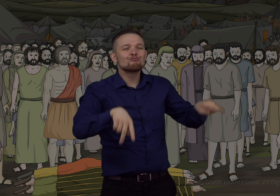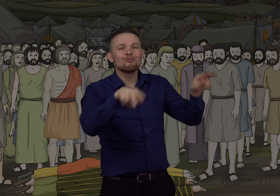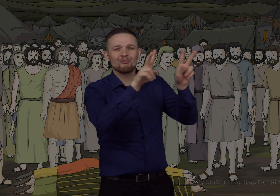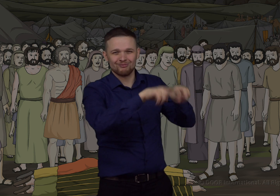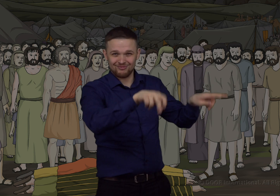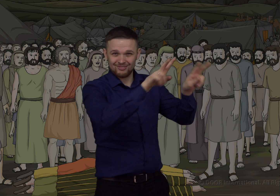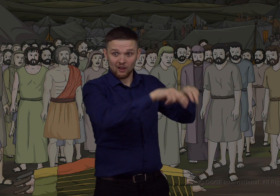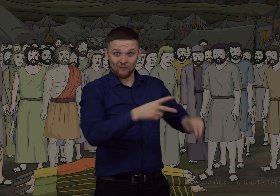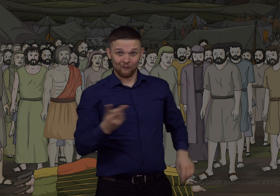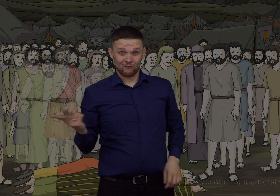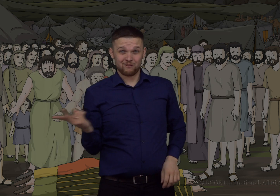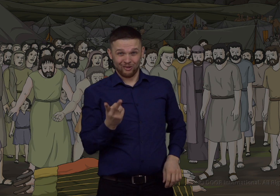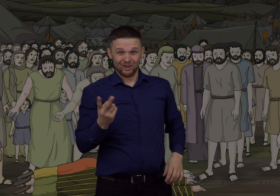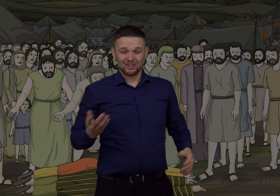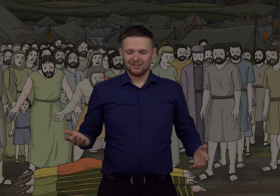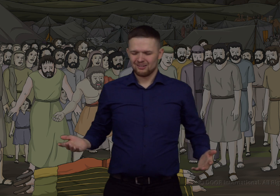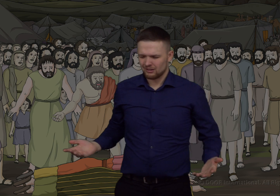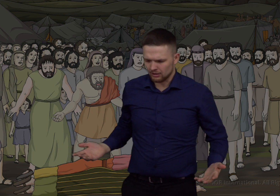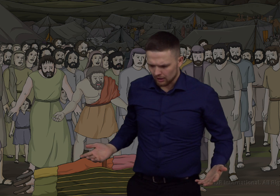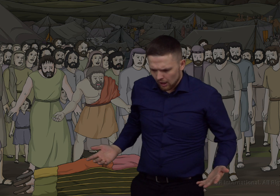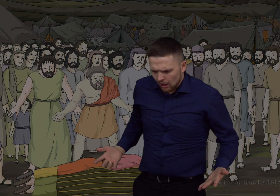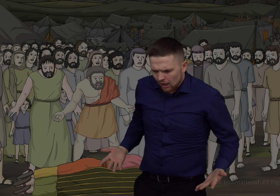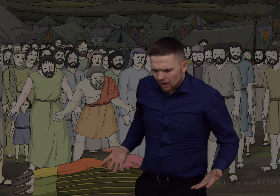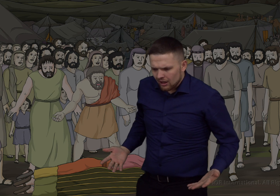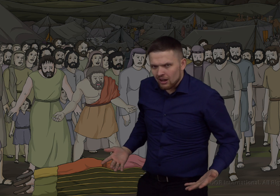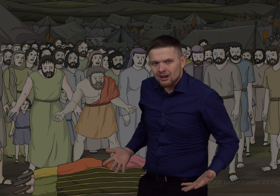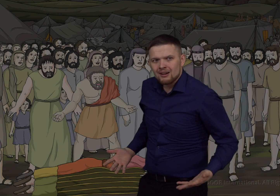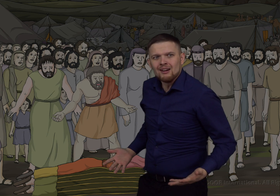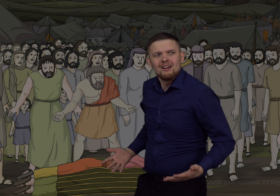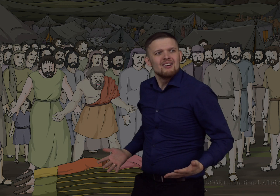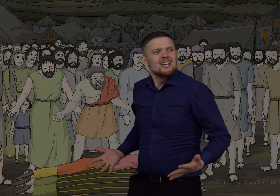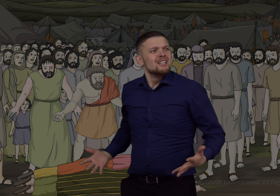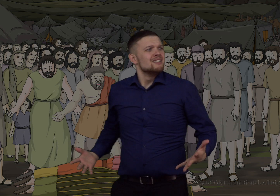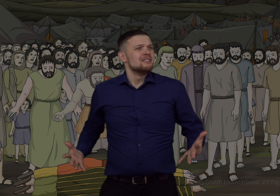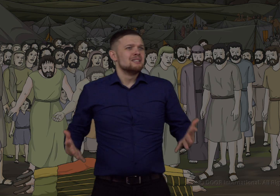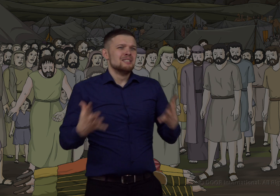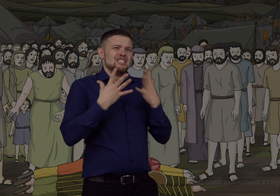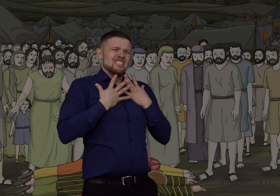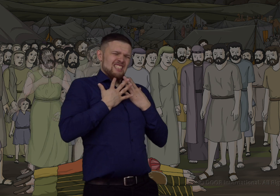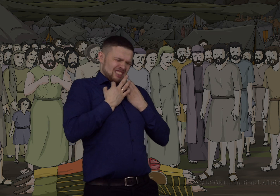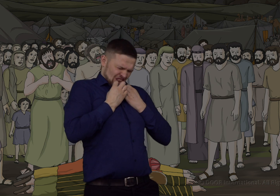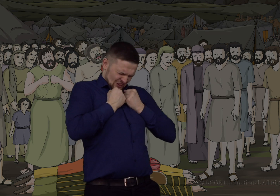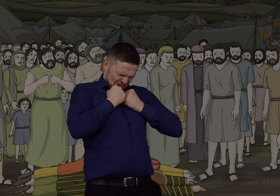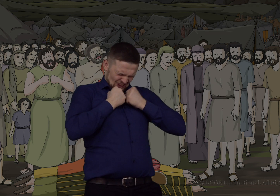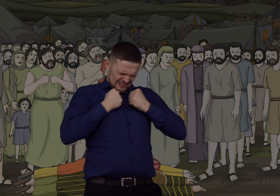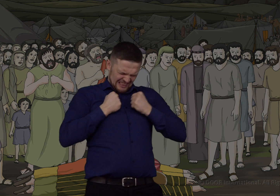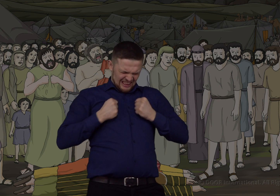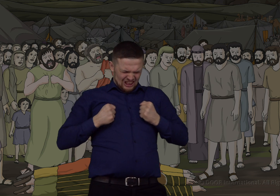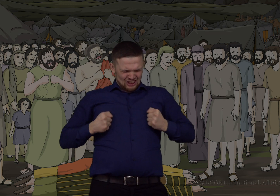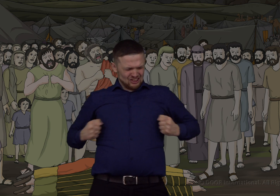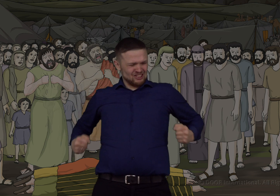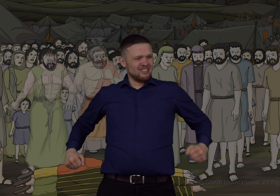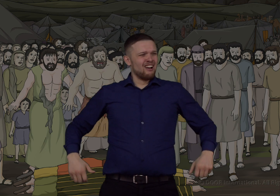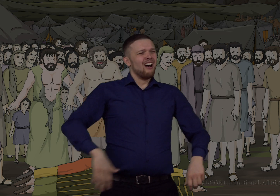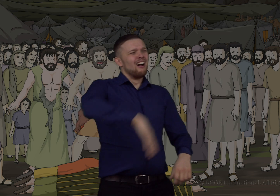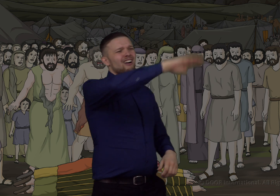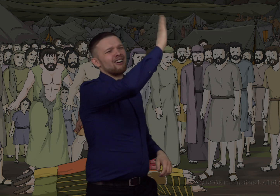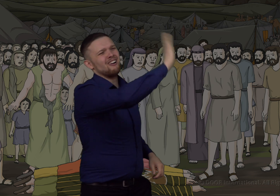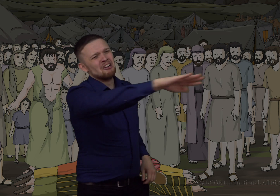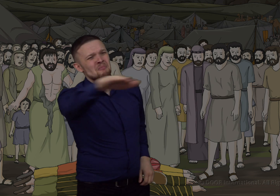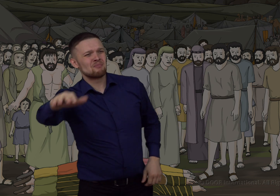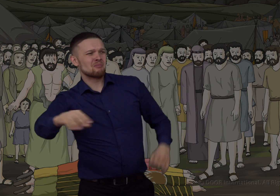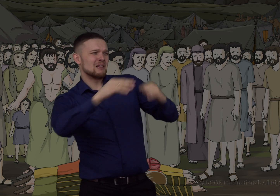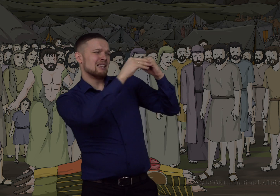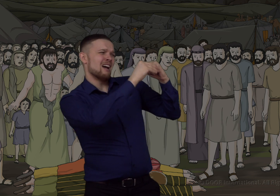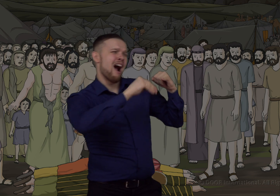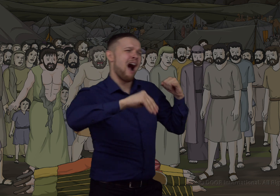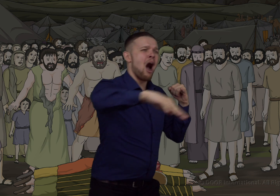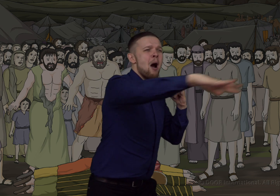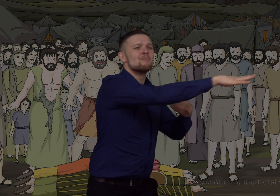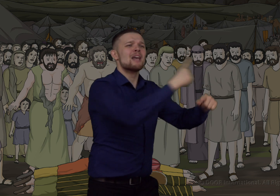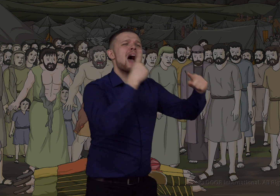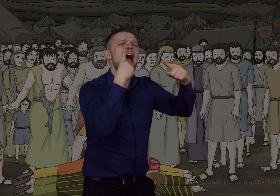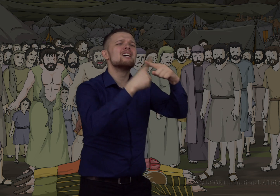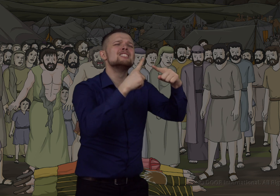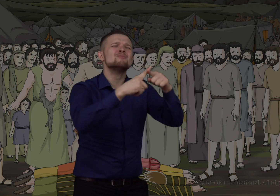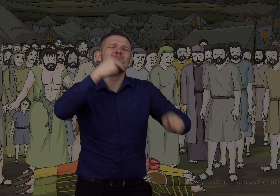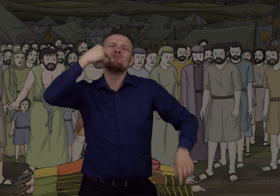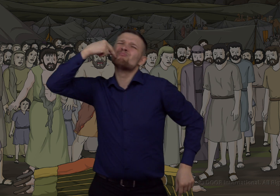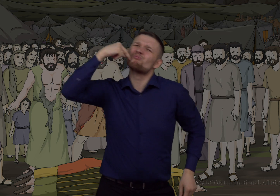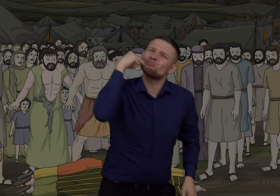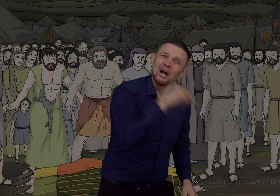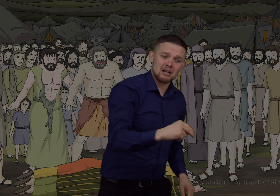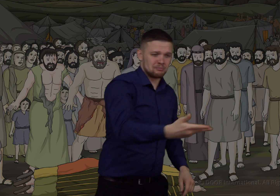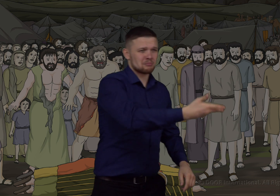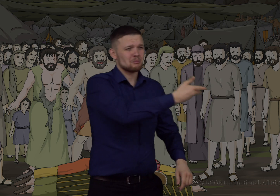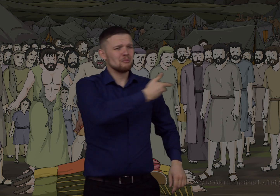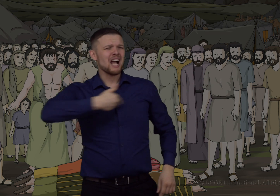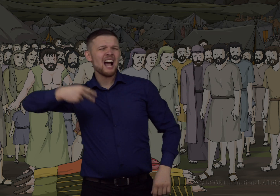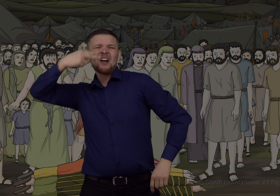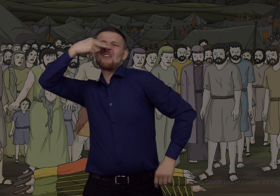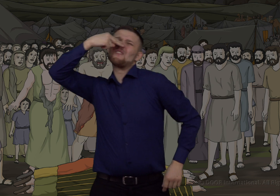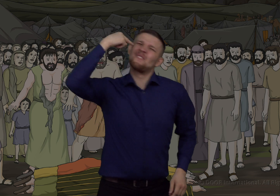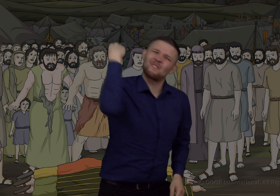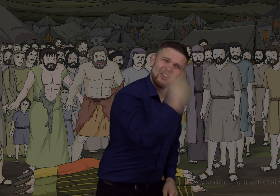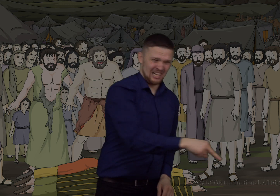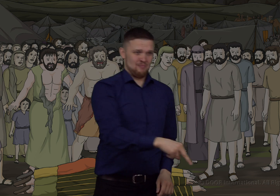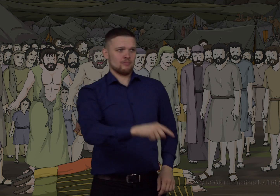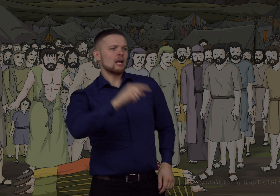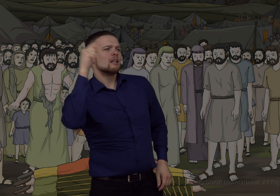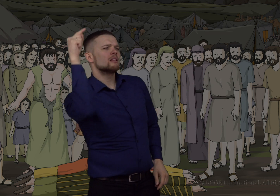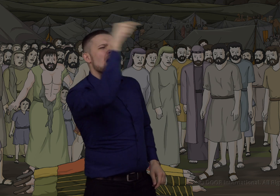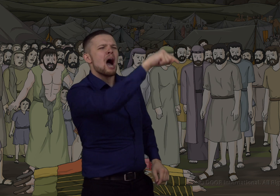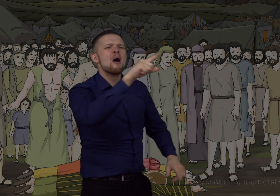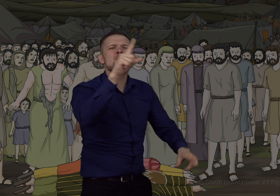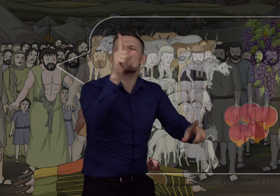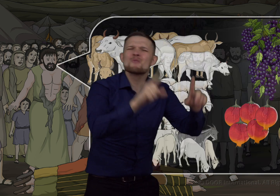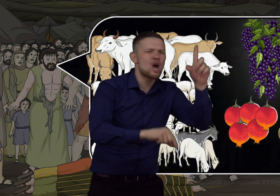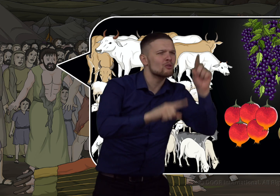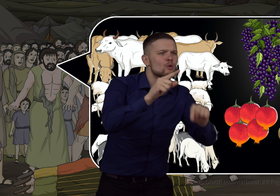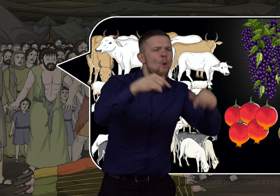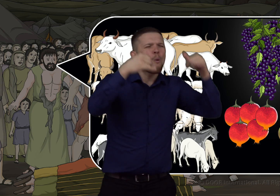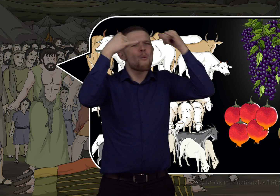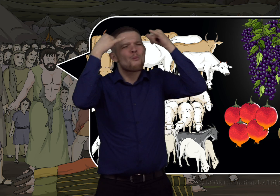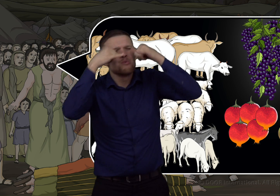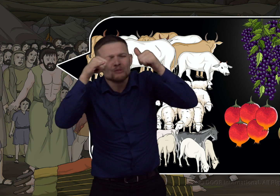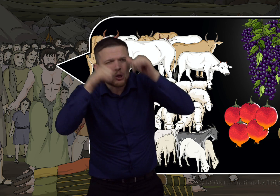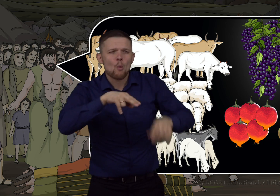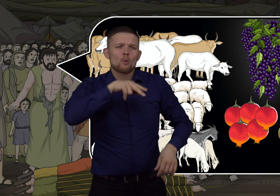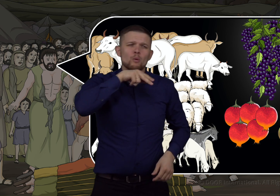Joshua son of Nun and Caleb son of Jephunneh, who were among those who had spied out the land, tore their clothes and said to the whole congregation of Israel, “The land we passed through and explored is an exceedingly good land.